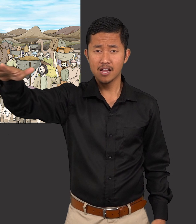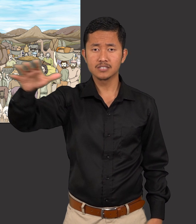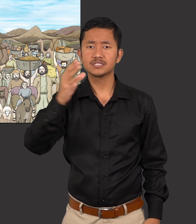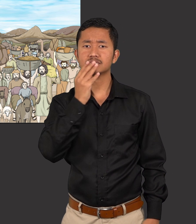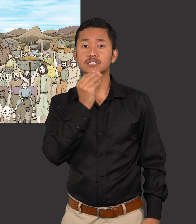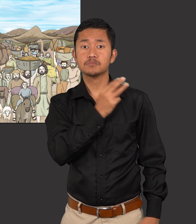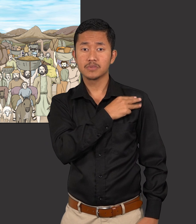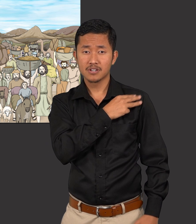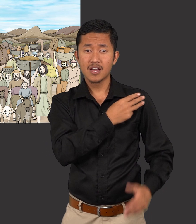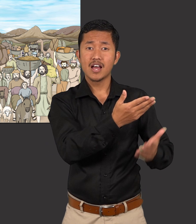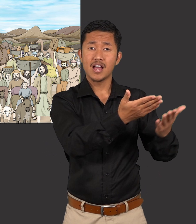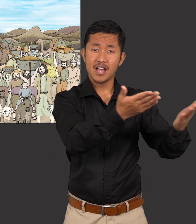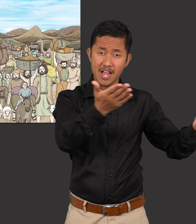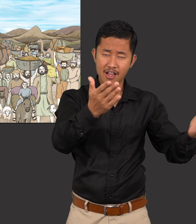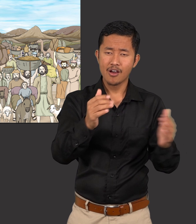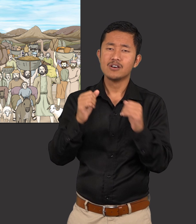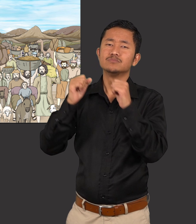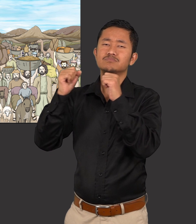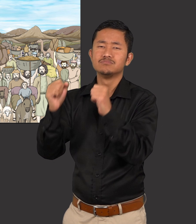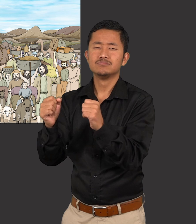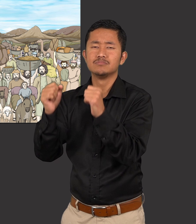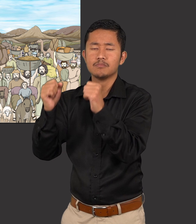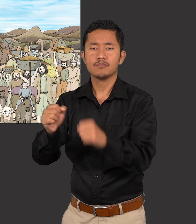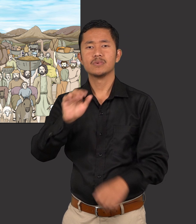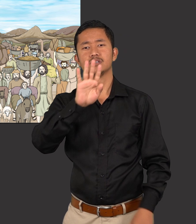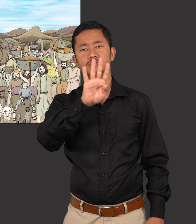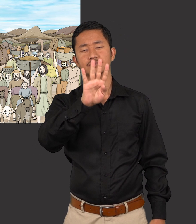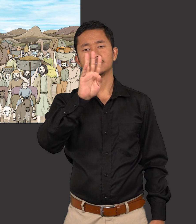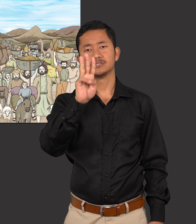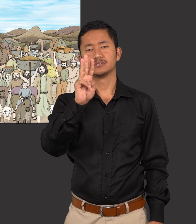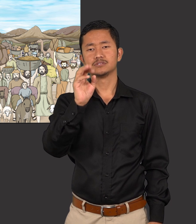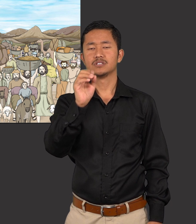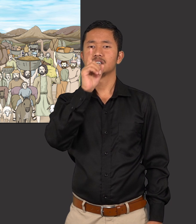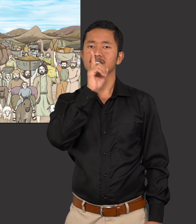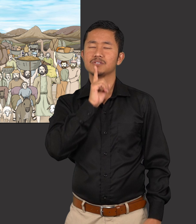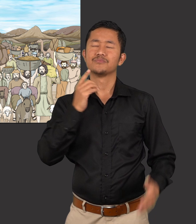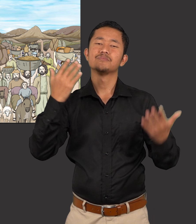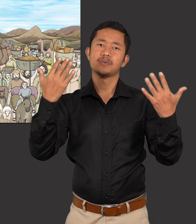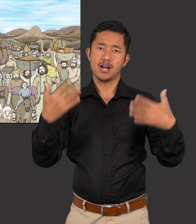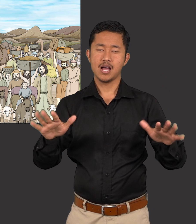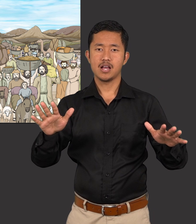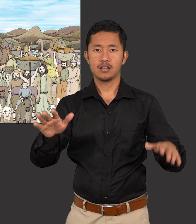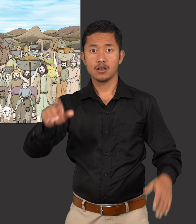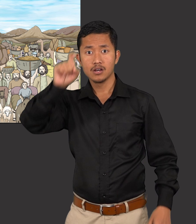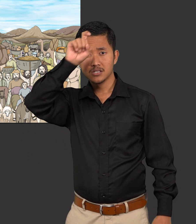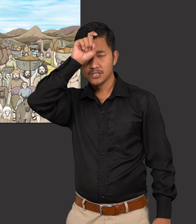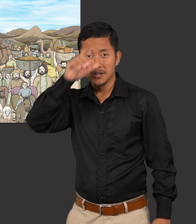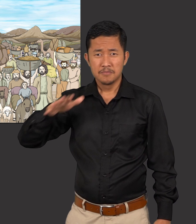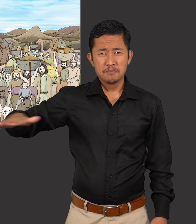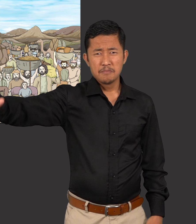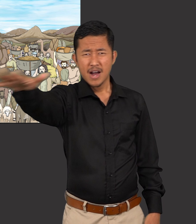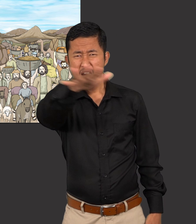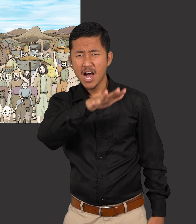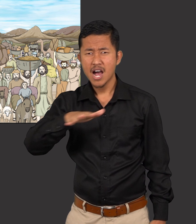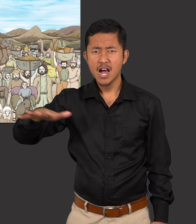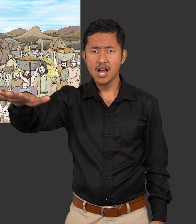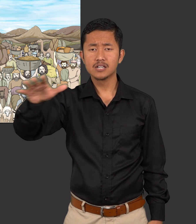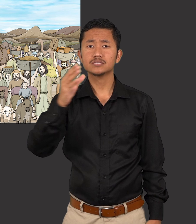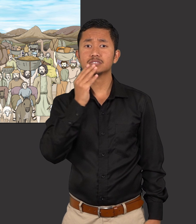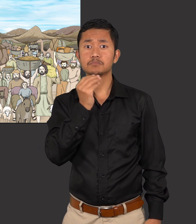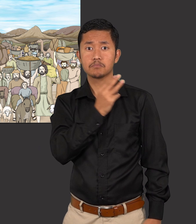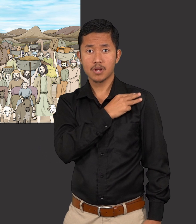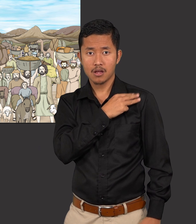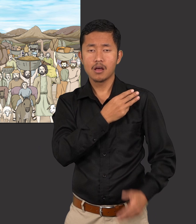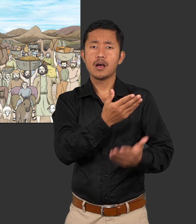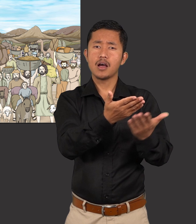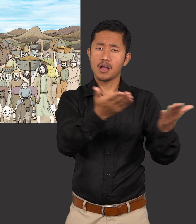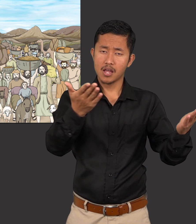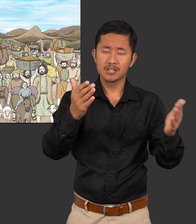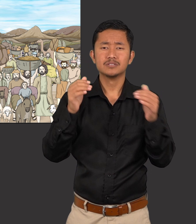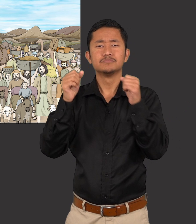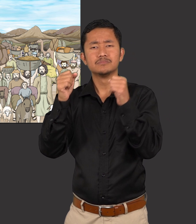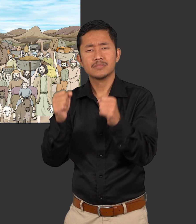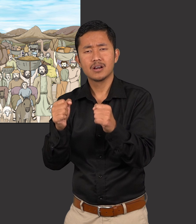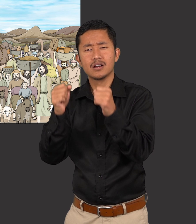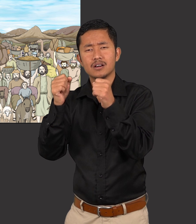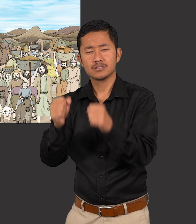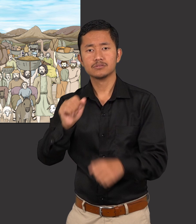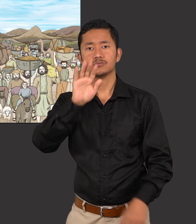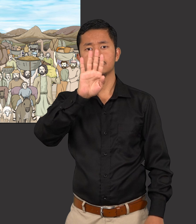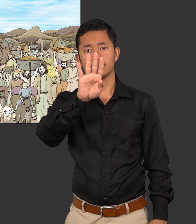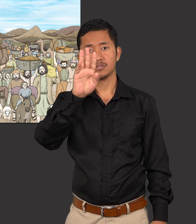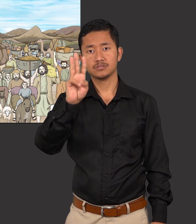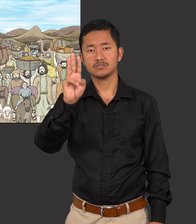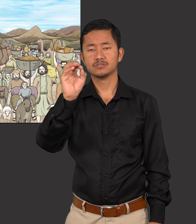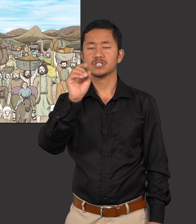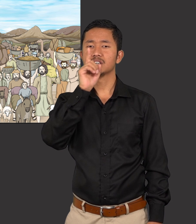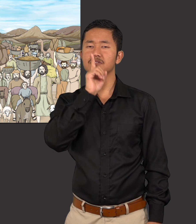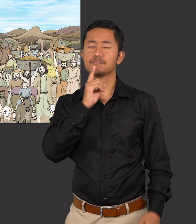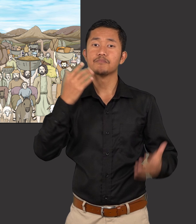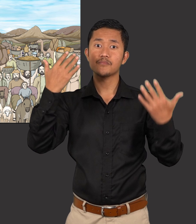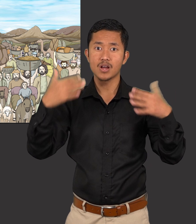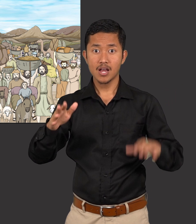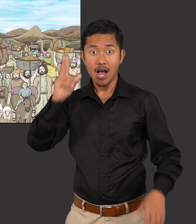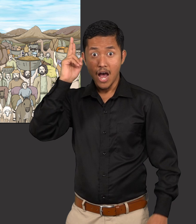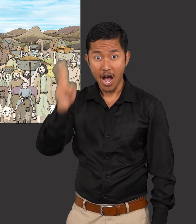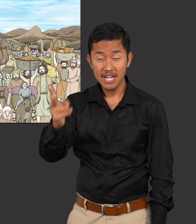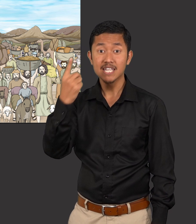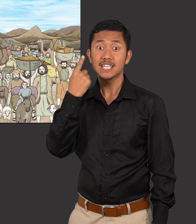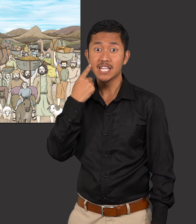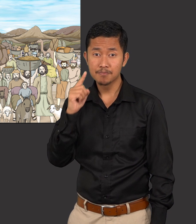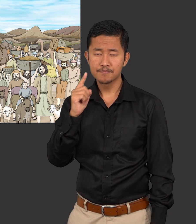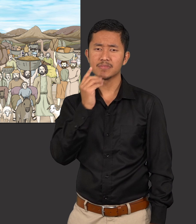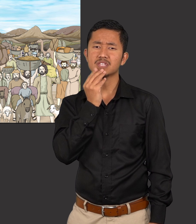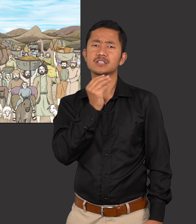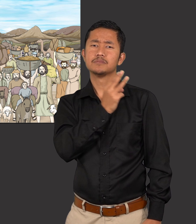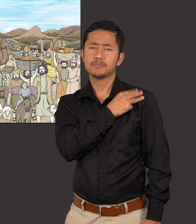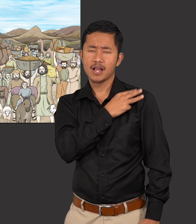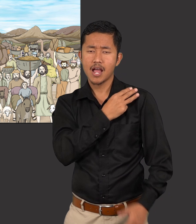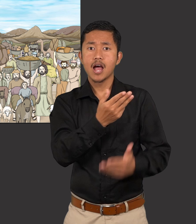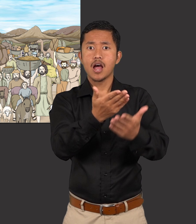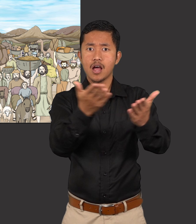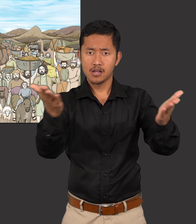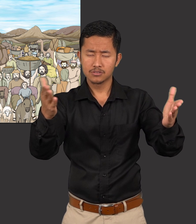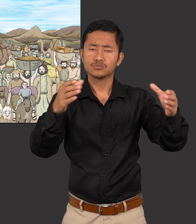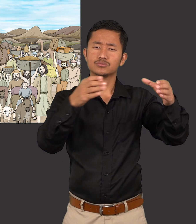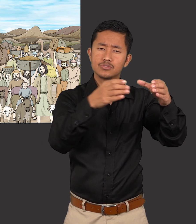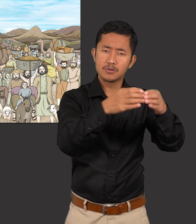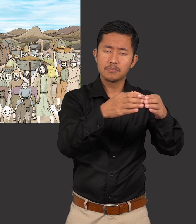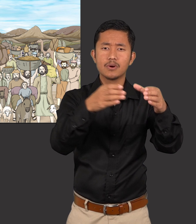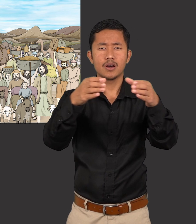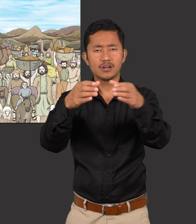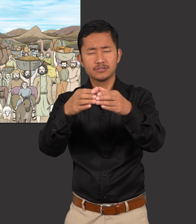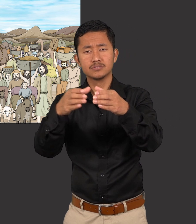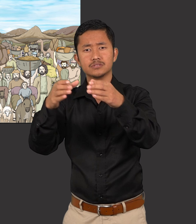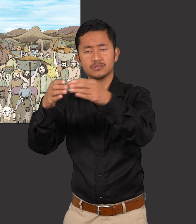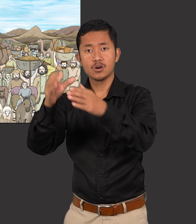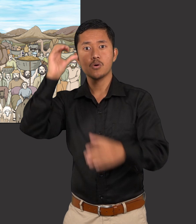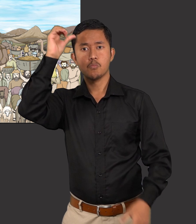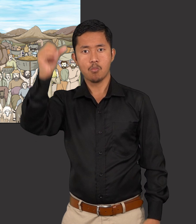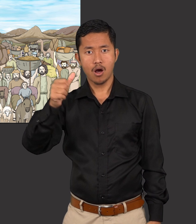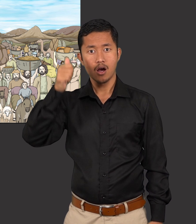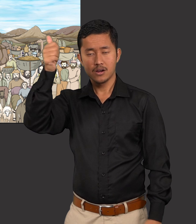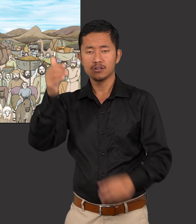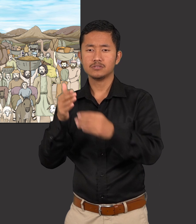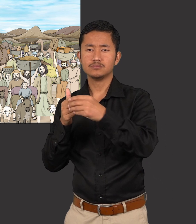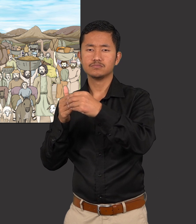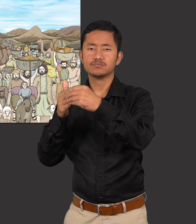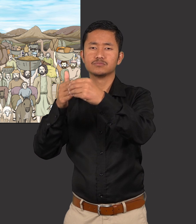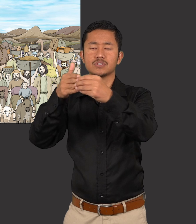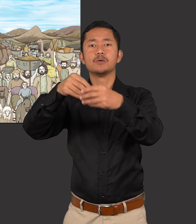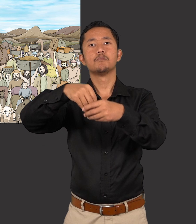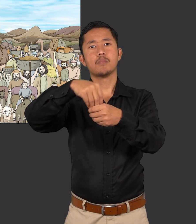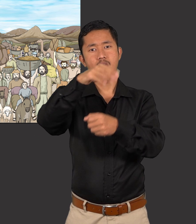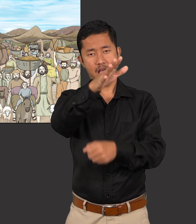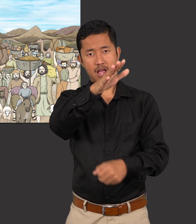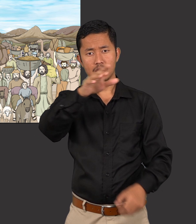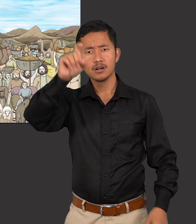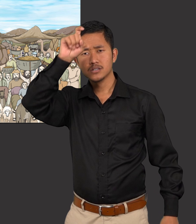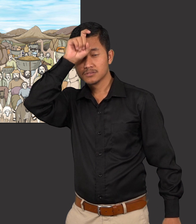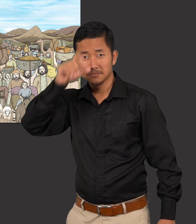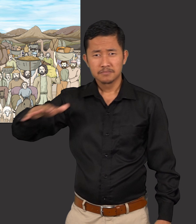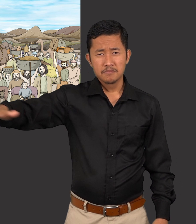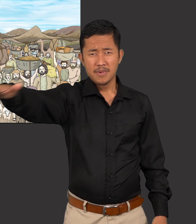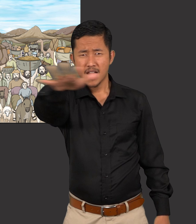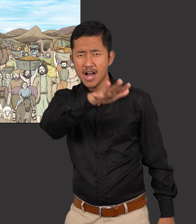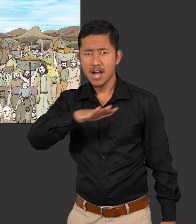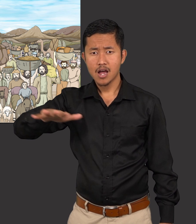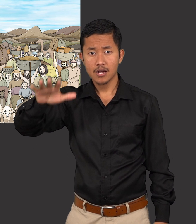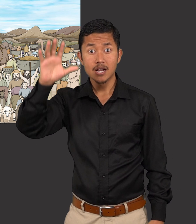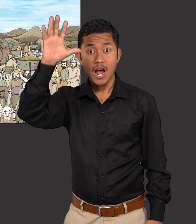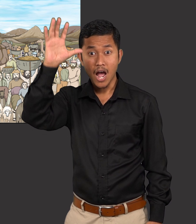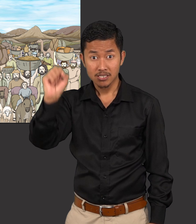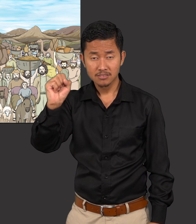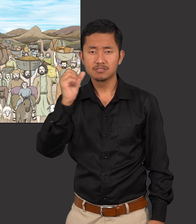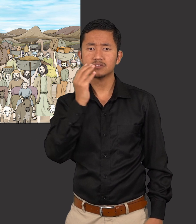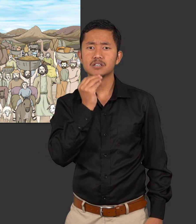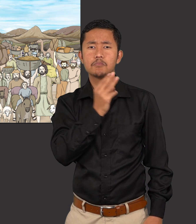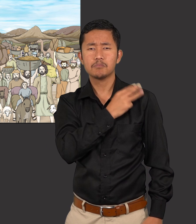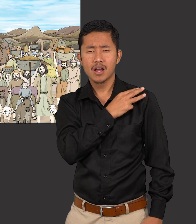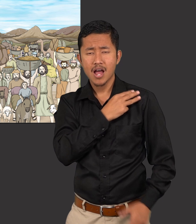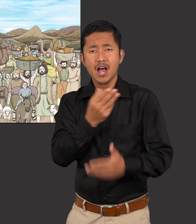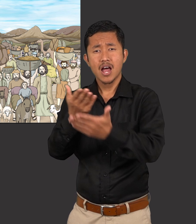At the end of the 430 years, to the very day, all the LORD’s divisions went out of the land of Egypt.